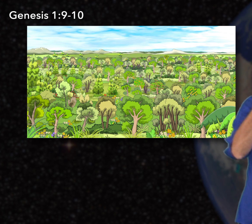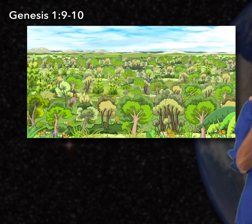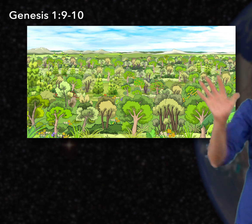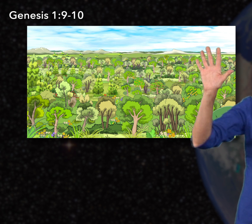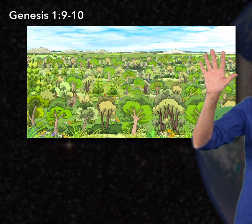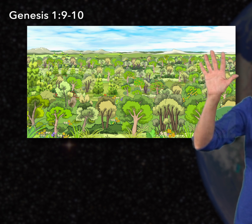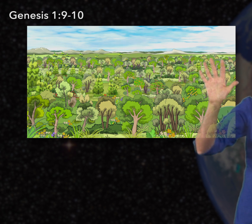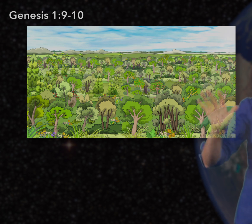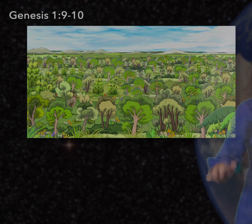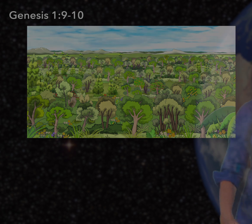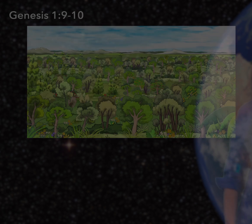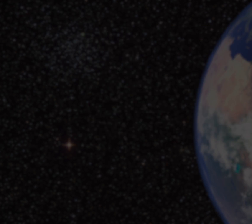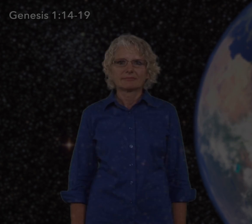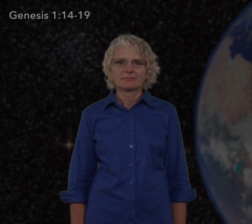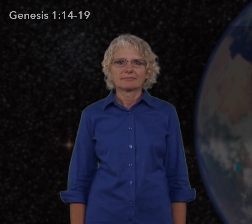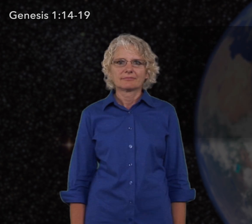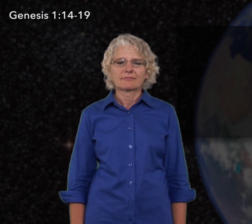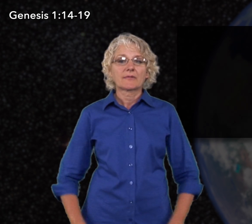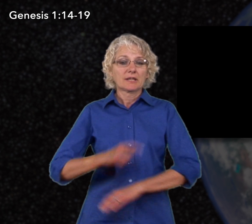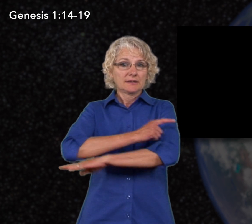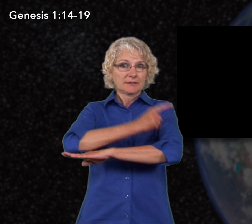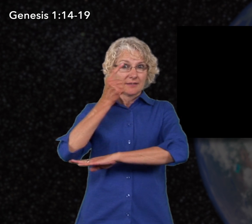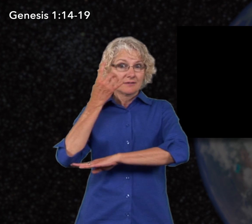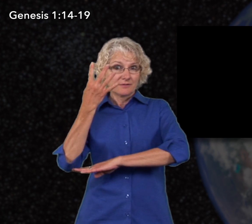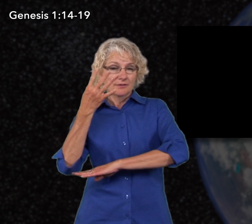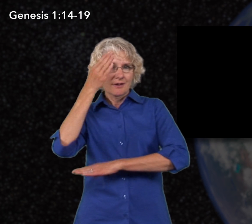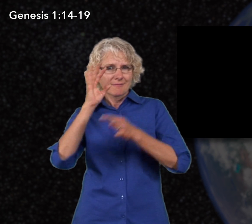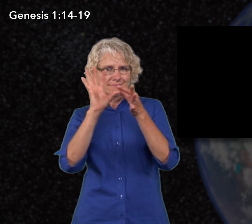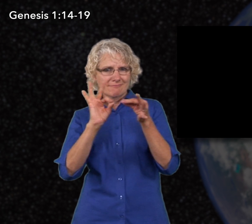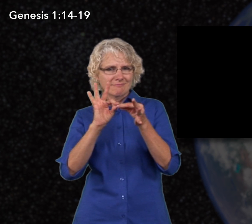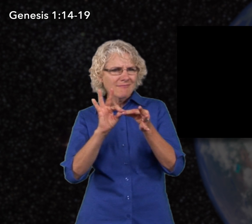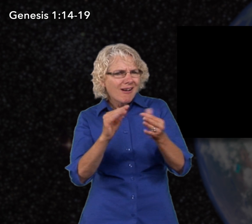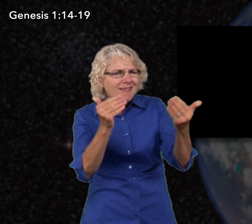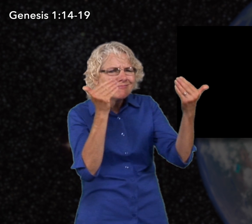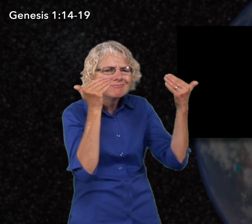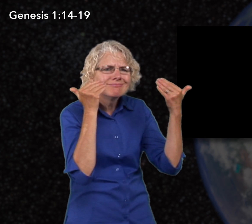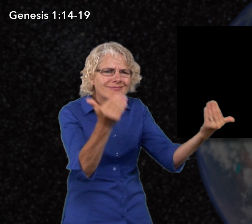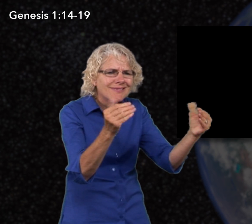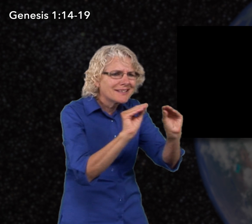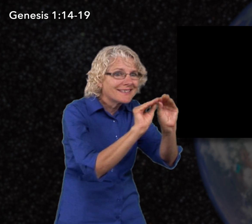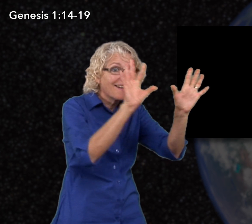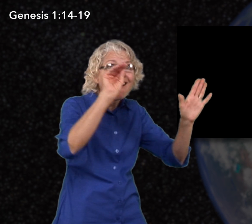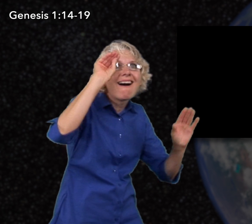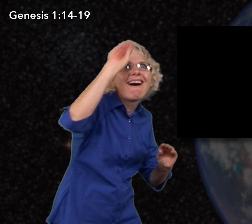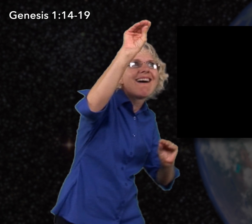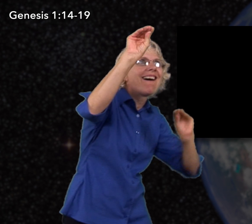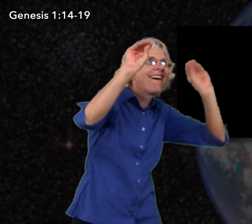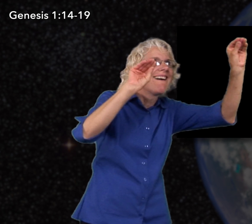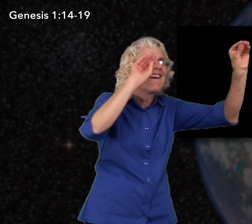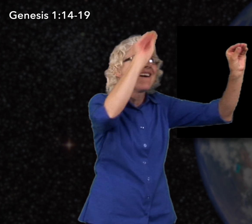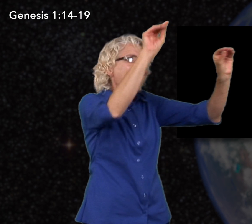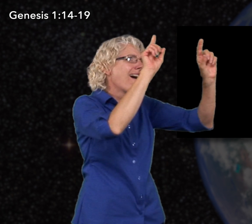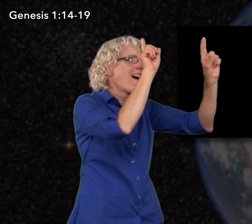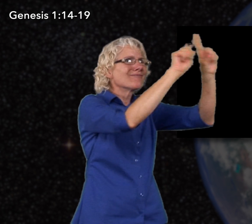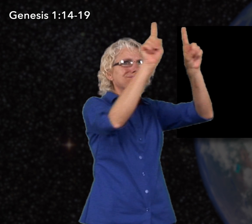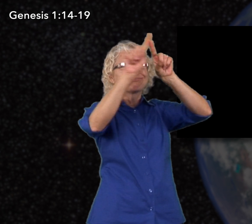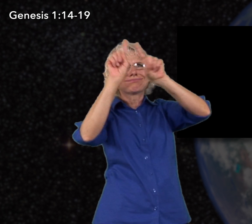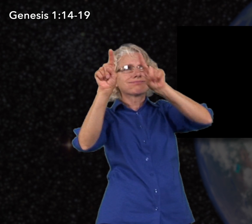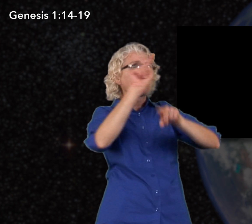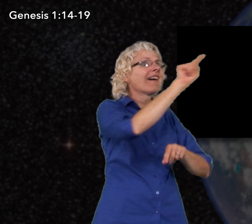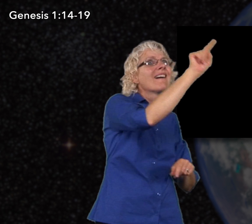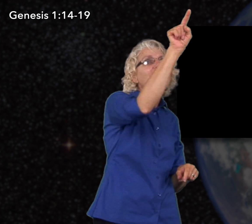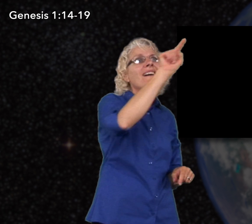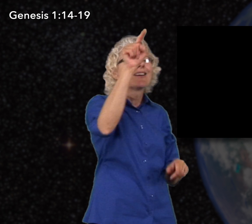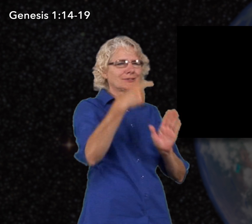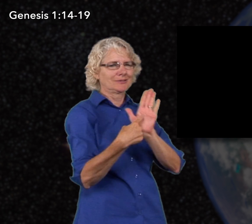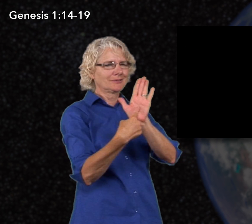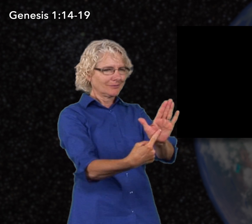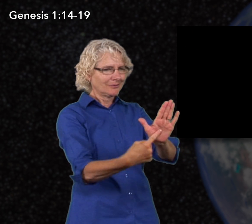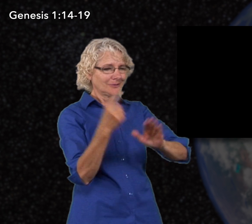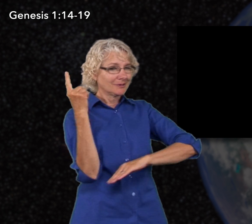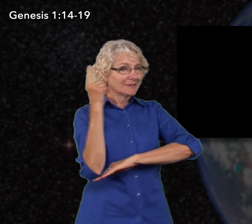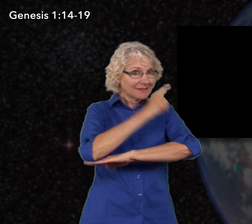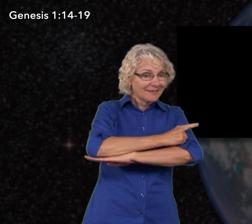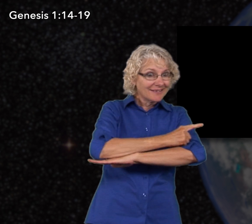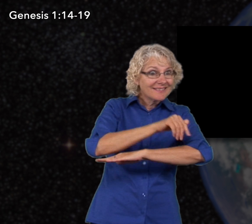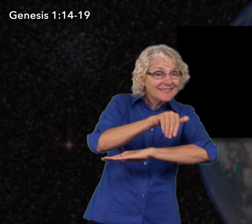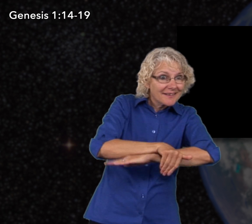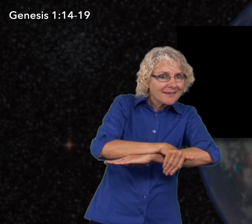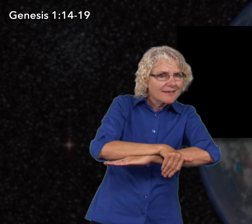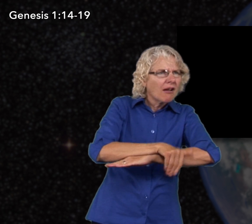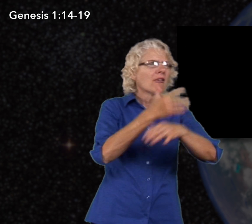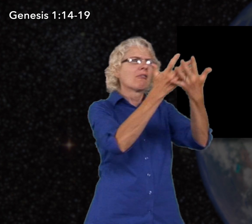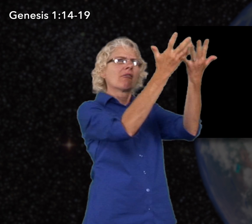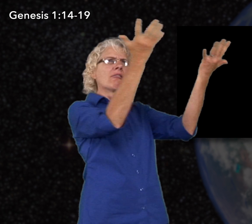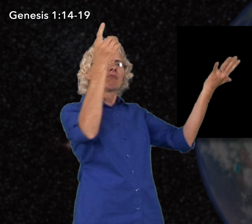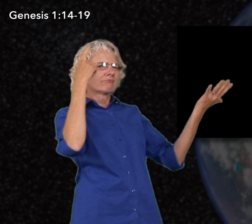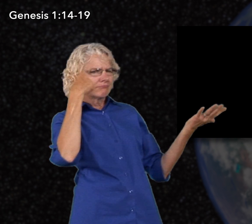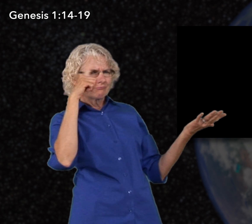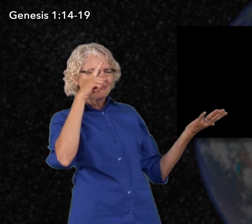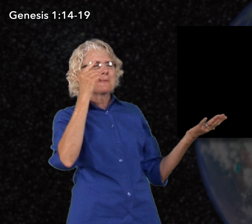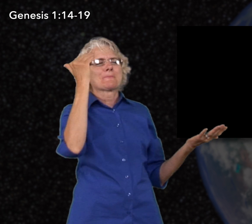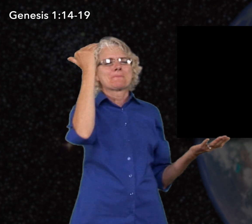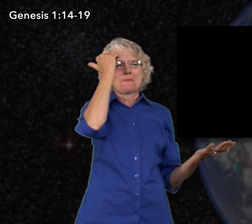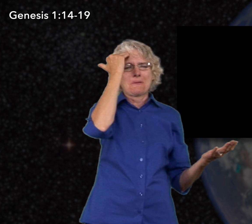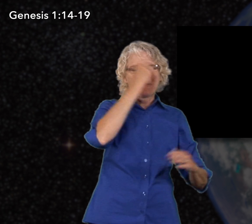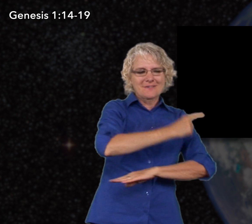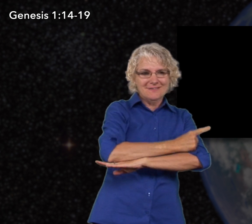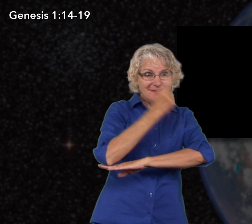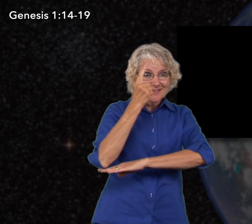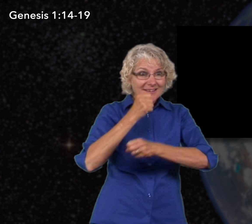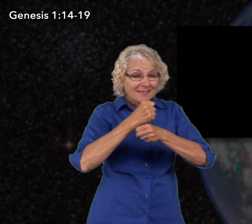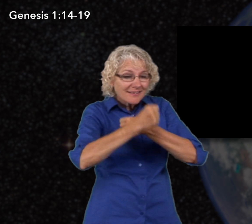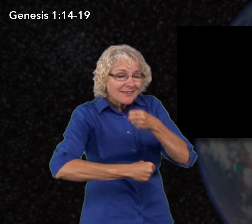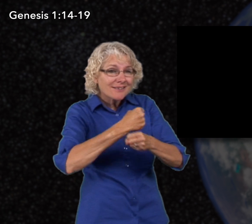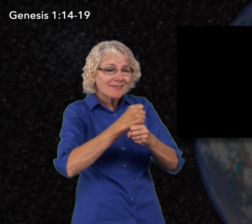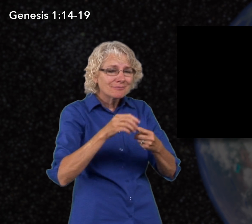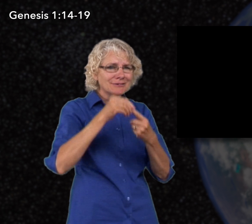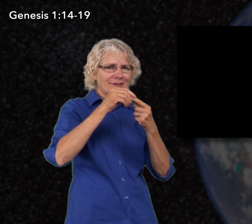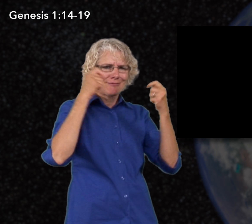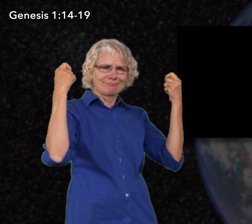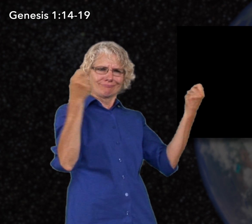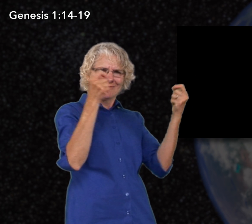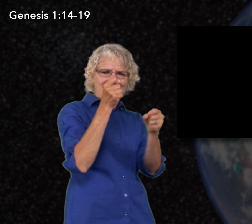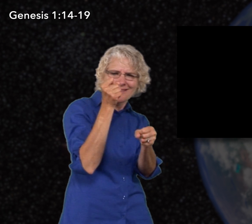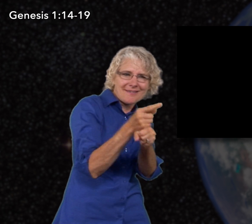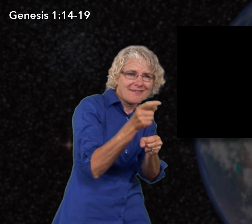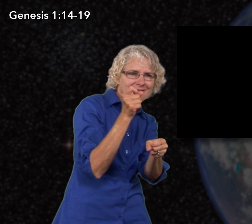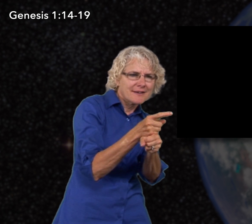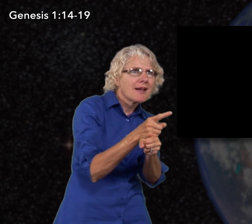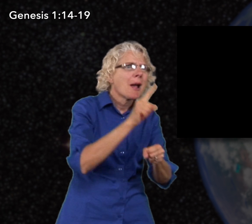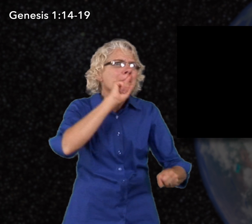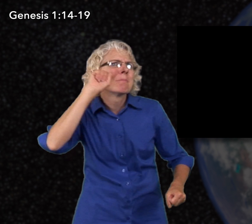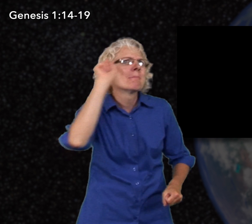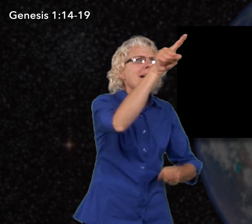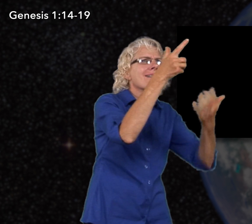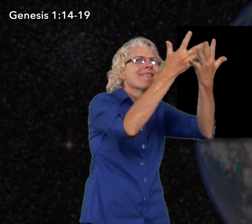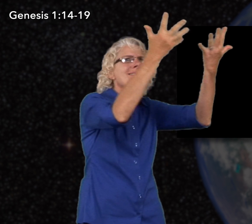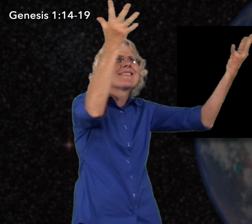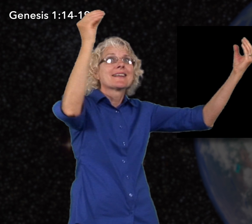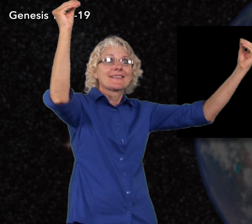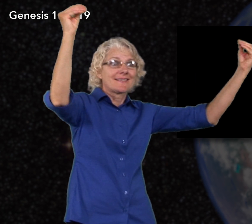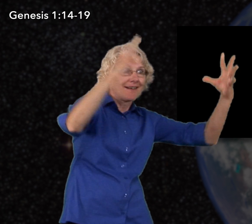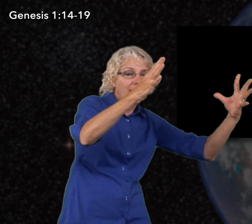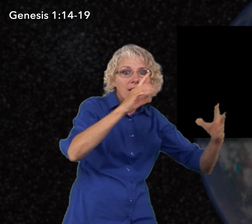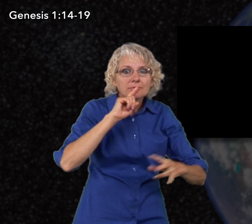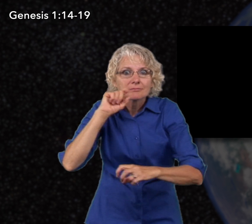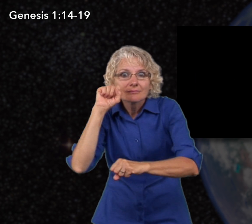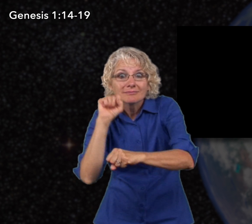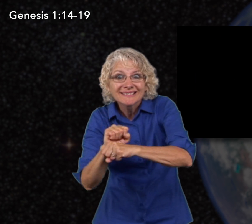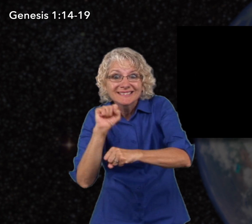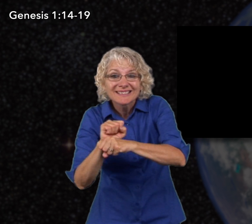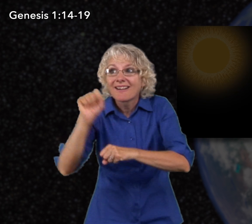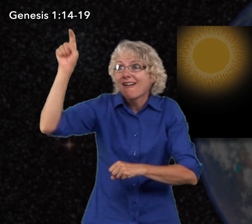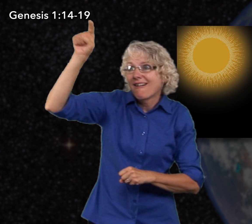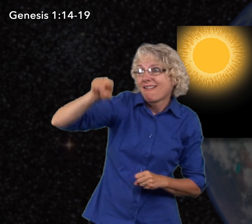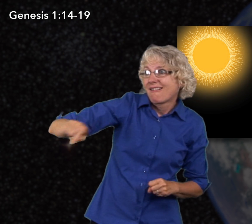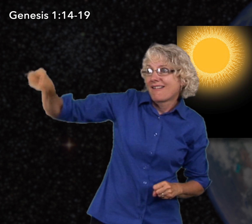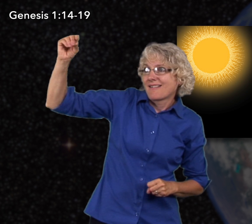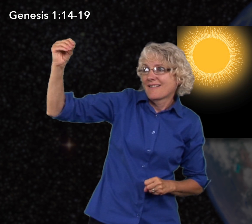And God said, “Let there be lights in the expanse of the sky to distinguish between the day and the night, and let them be signs to mark the seasons and days and years. And let them serve as lights in the expanse of the sky to shine upon the earth.”